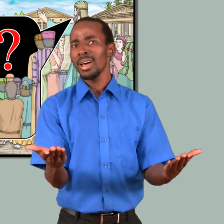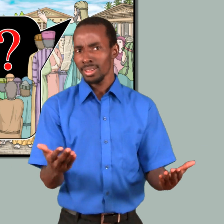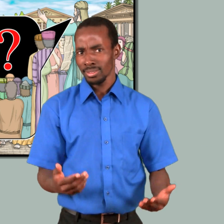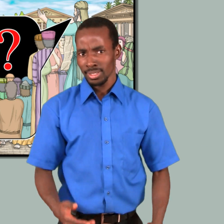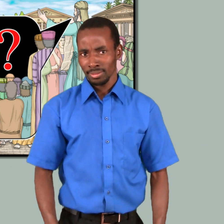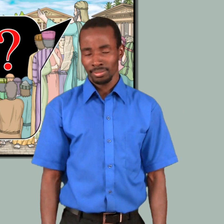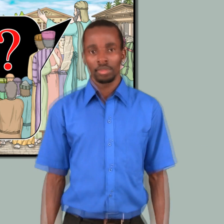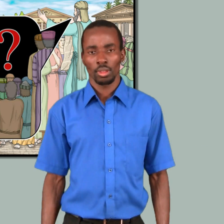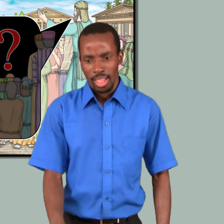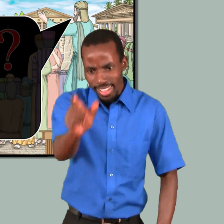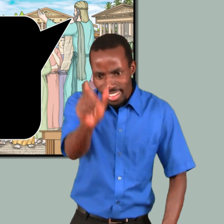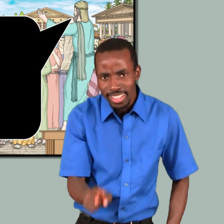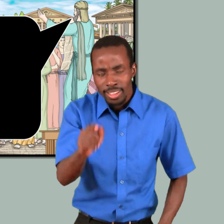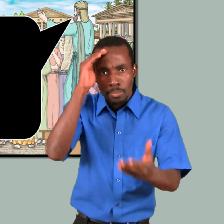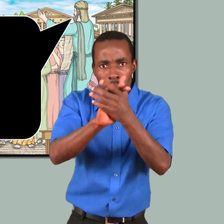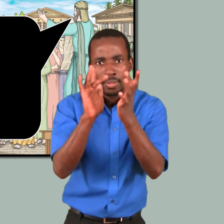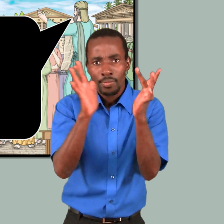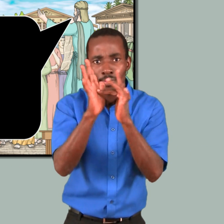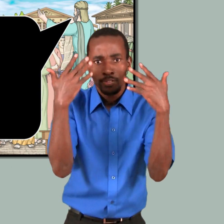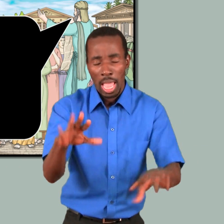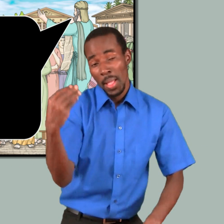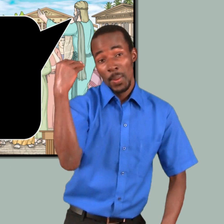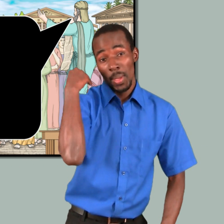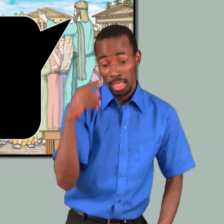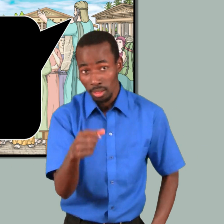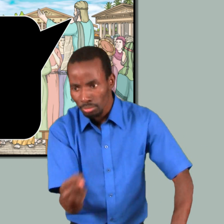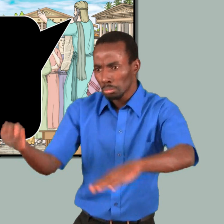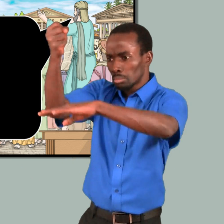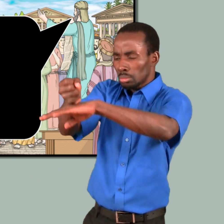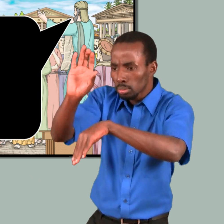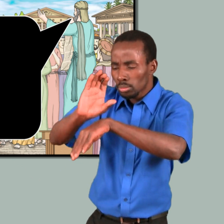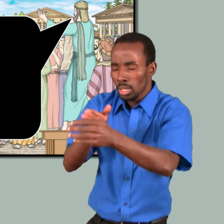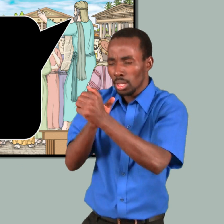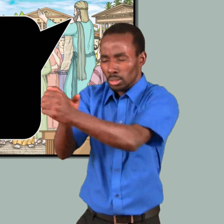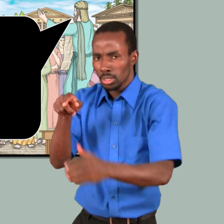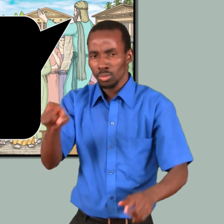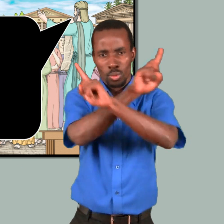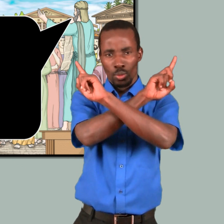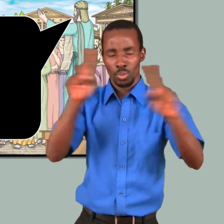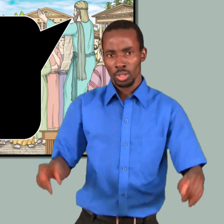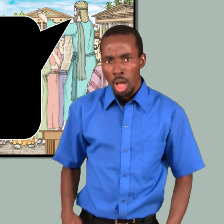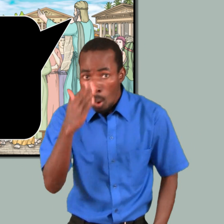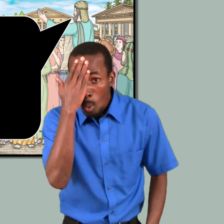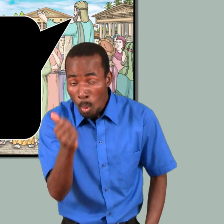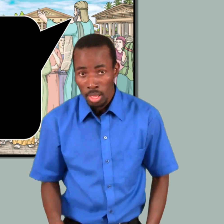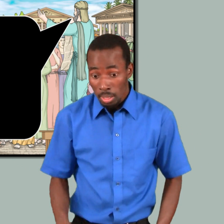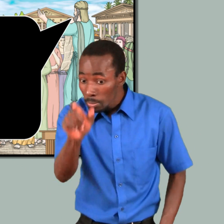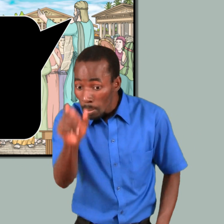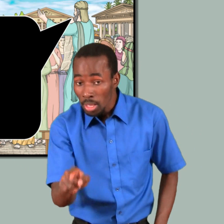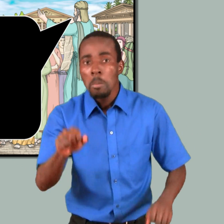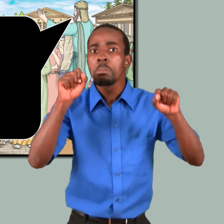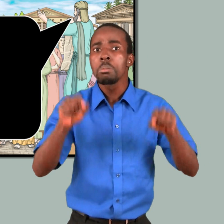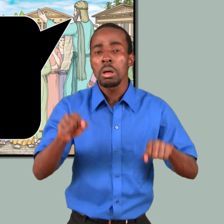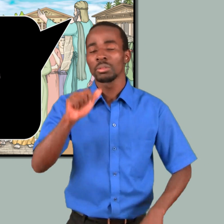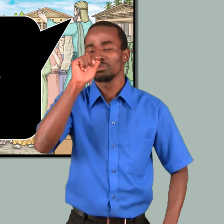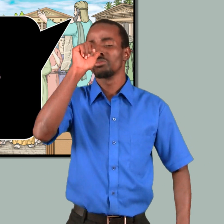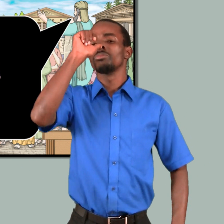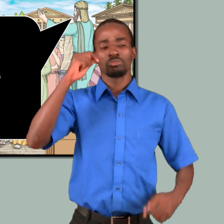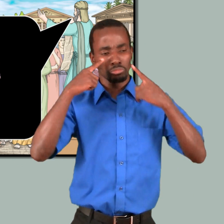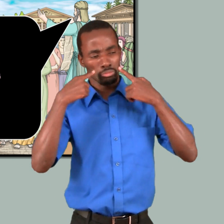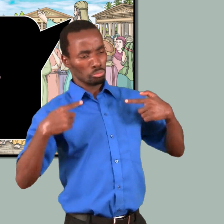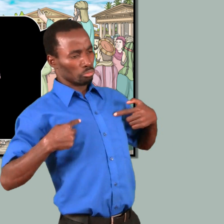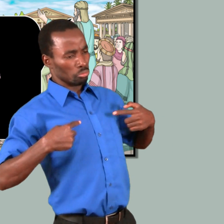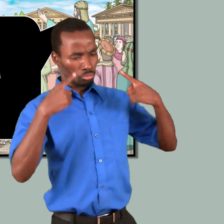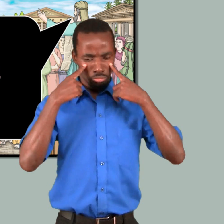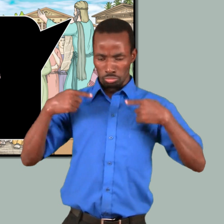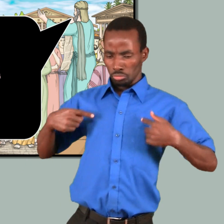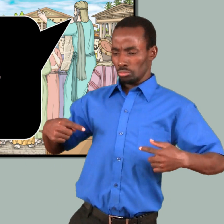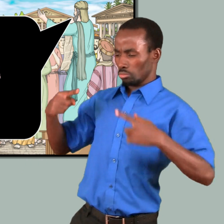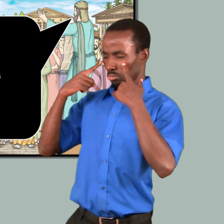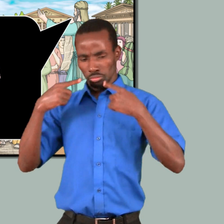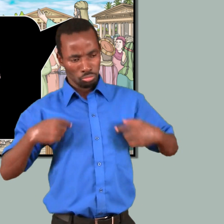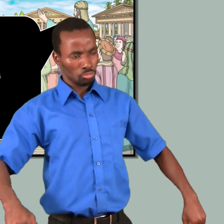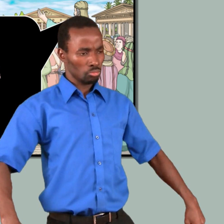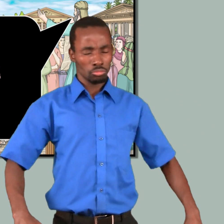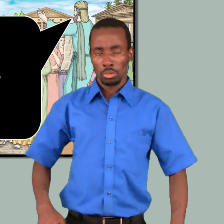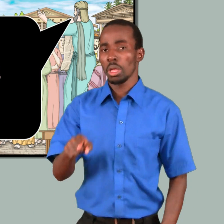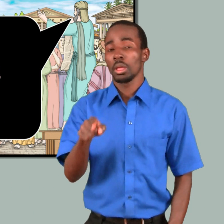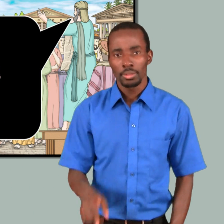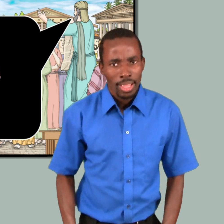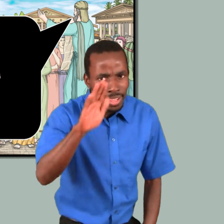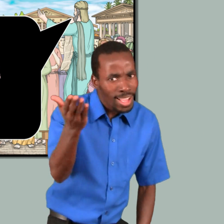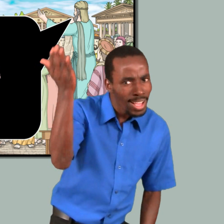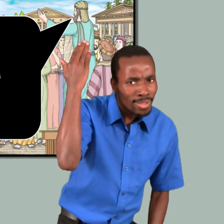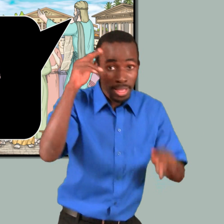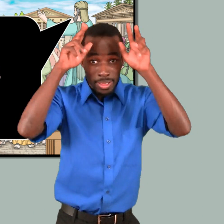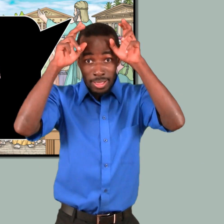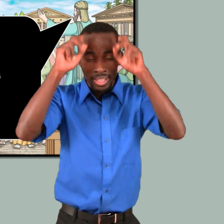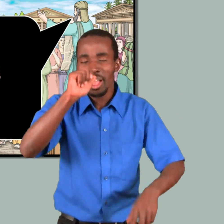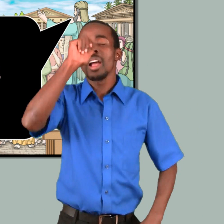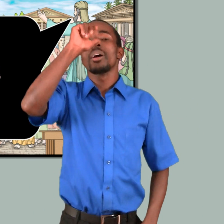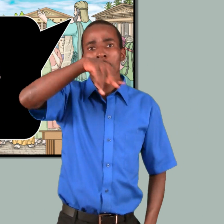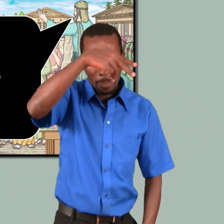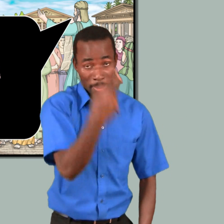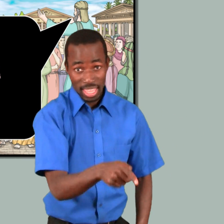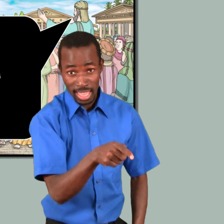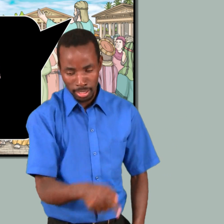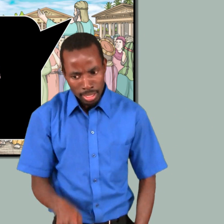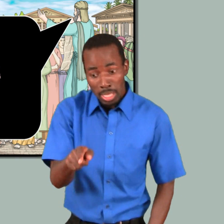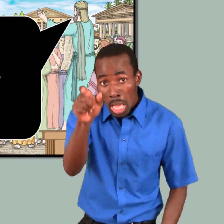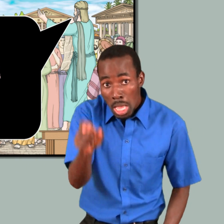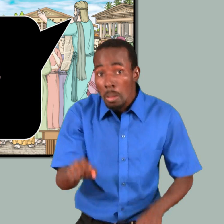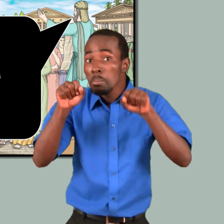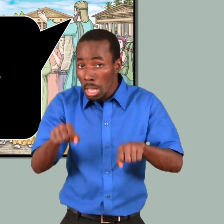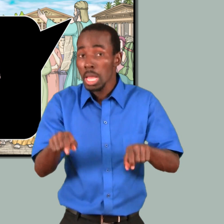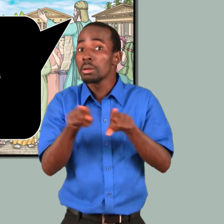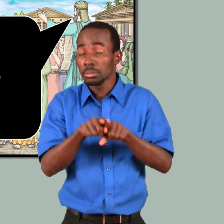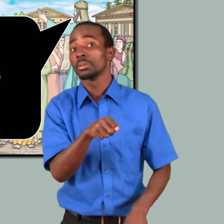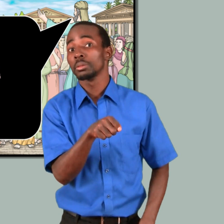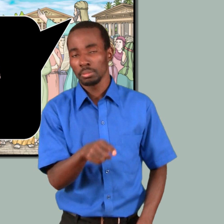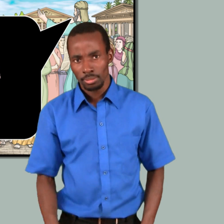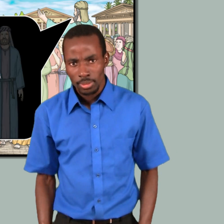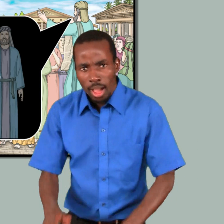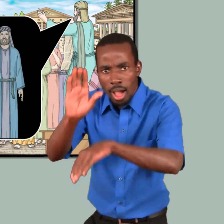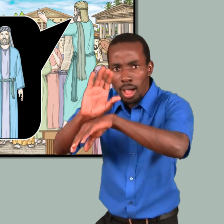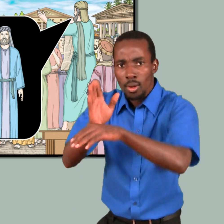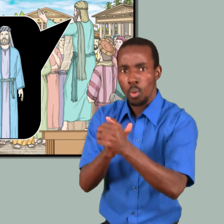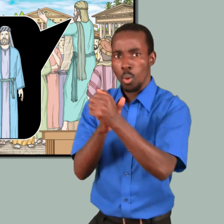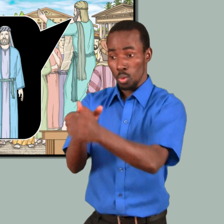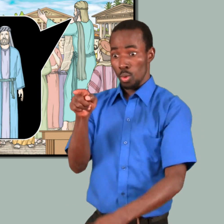He must not be a recent convert, or he may become conceited and fall under the same condemnation as the devil.